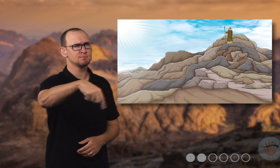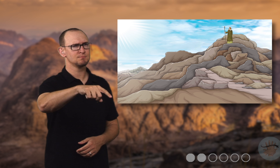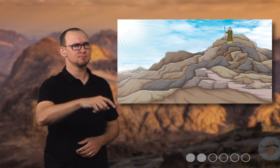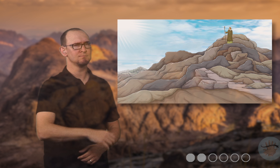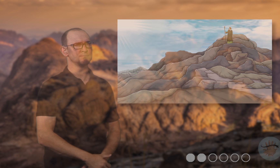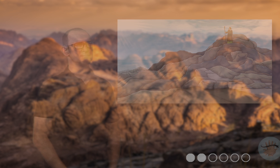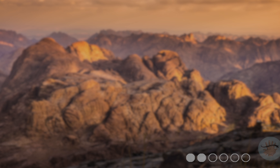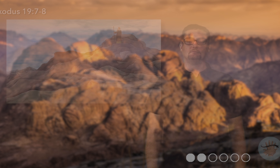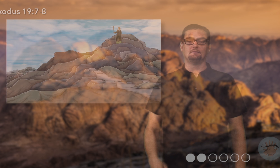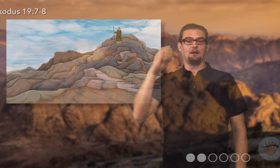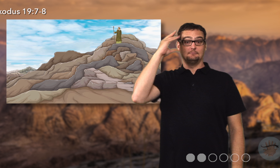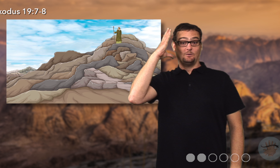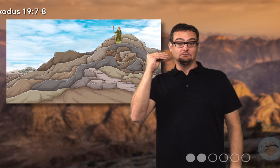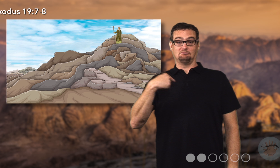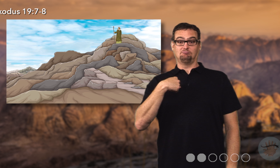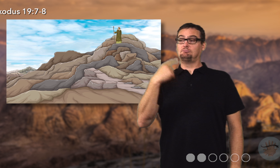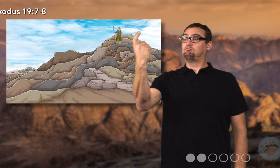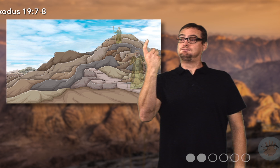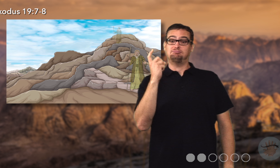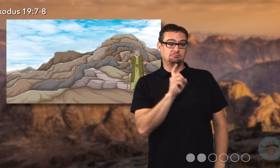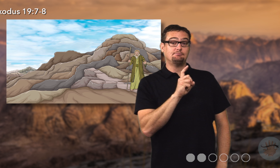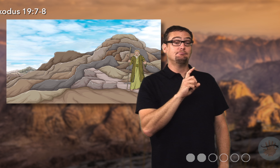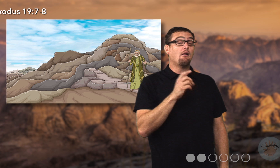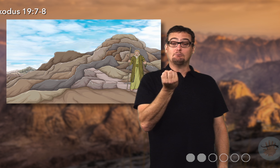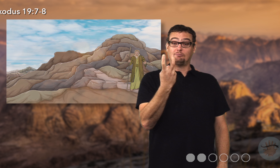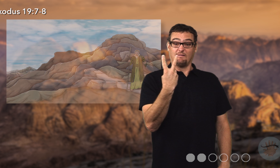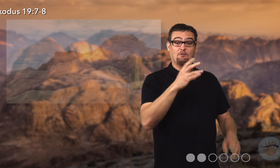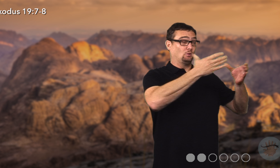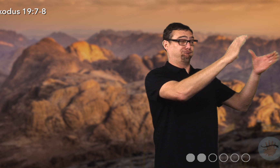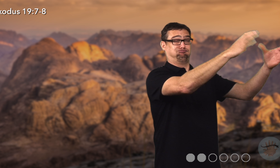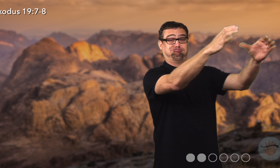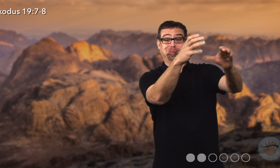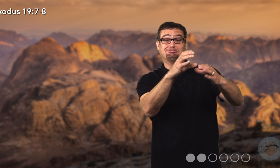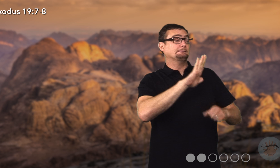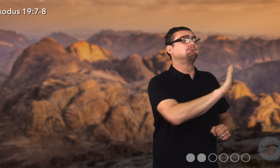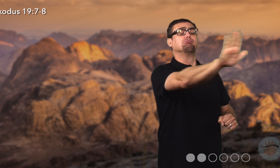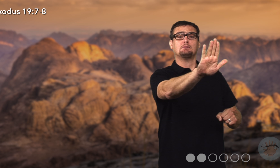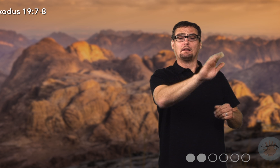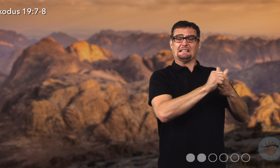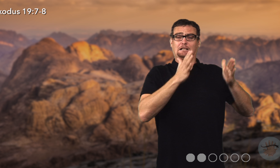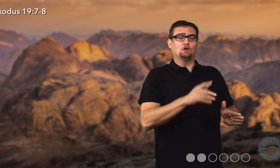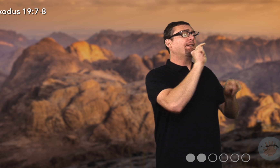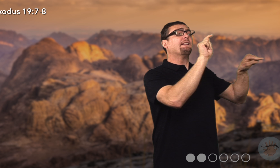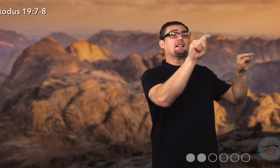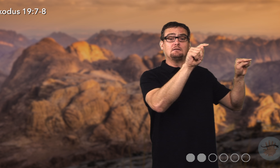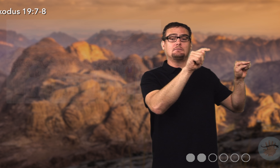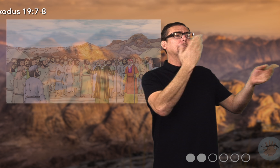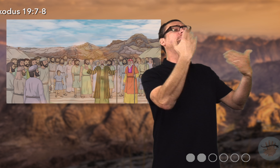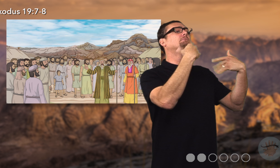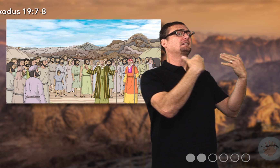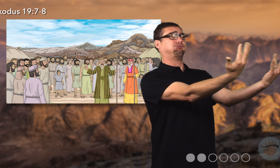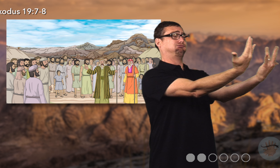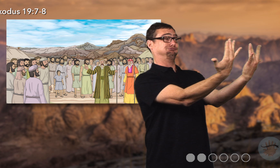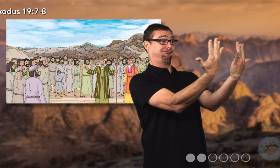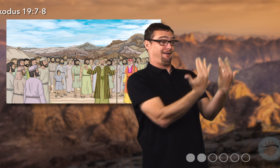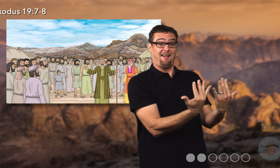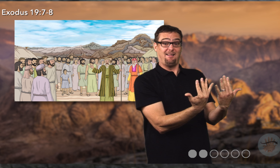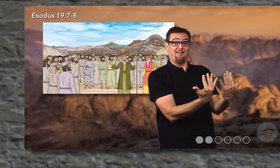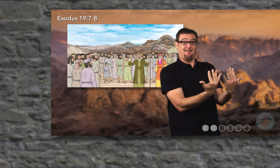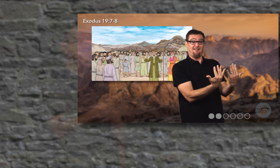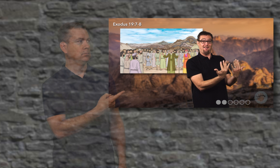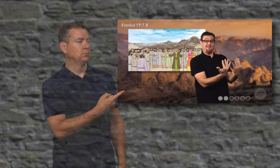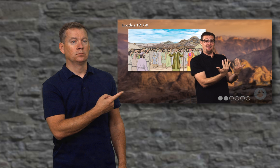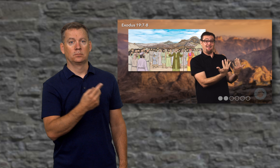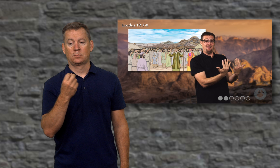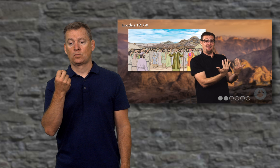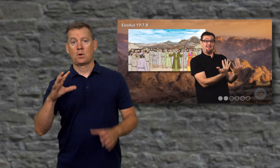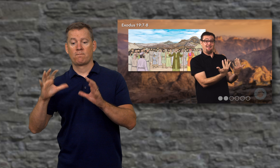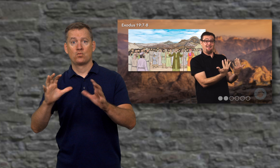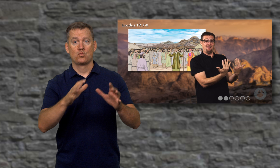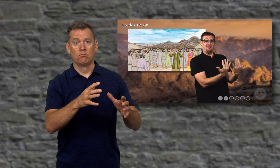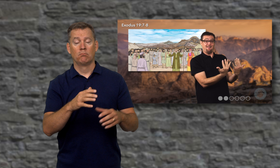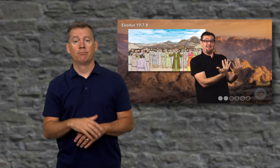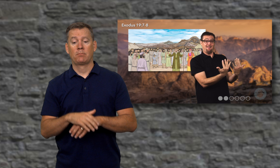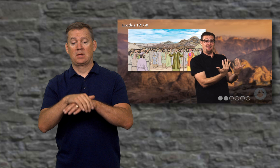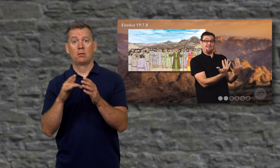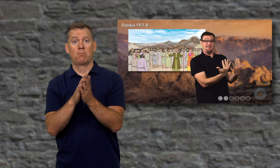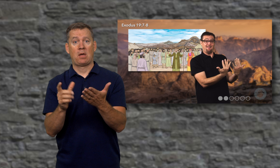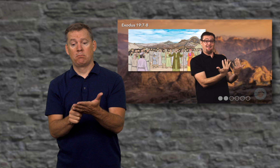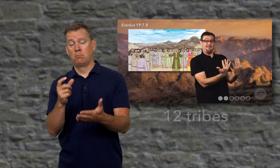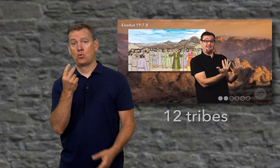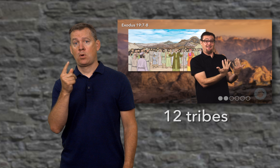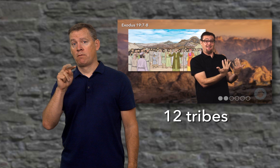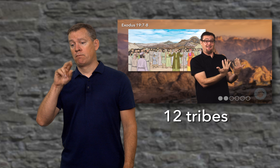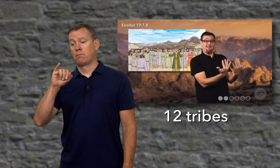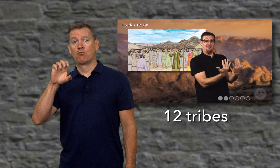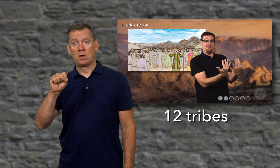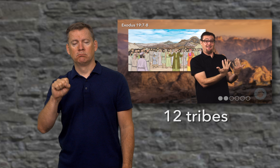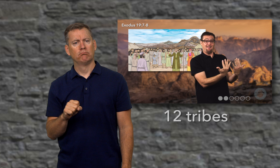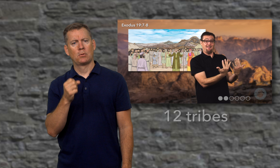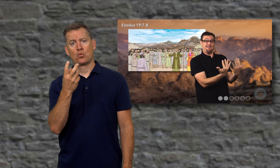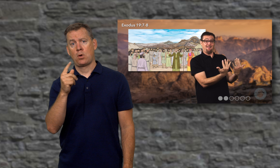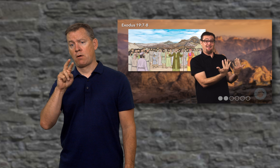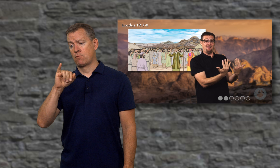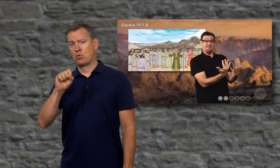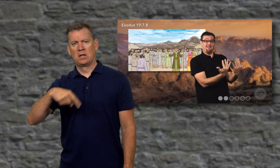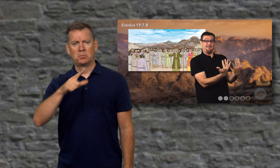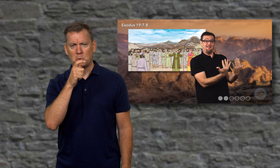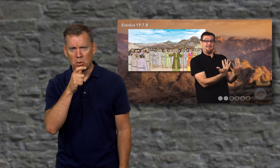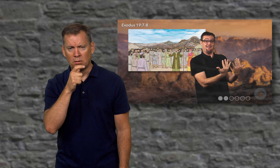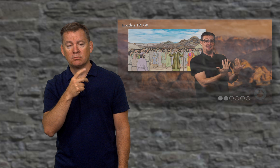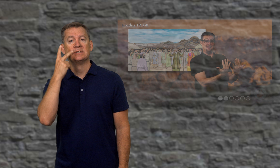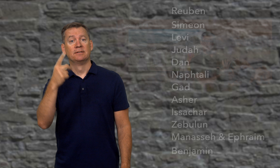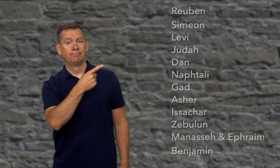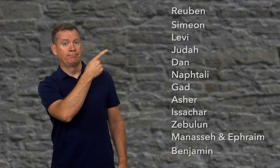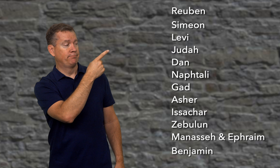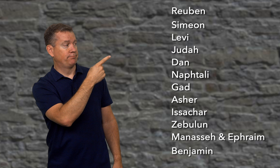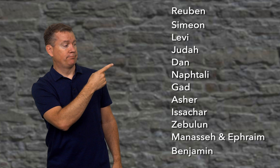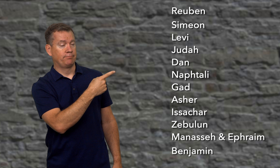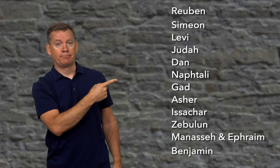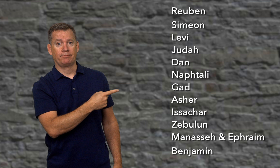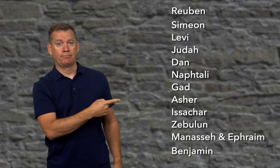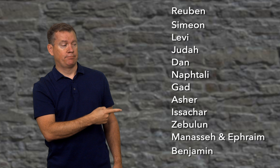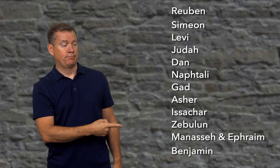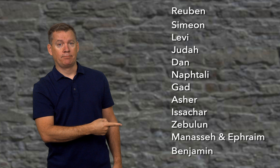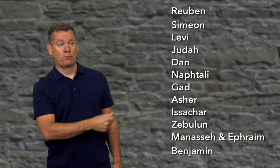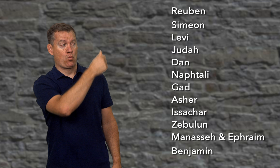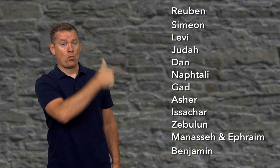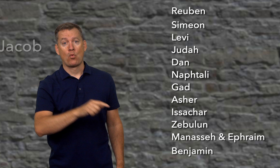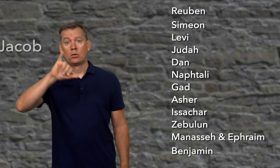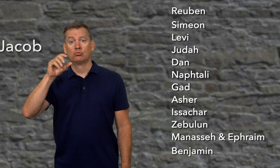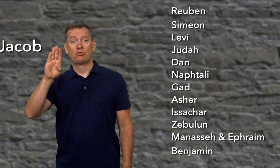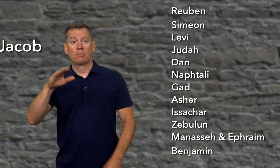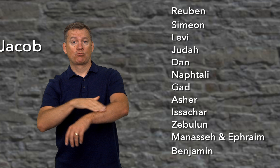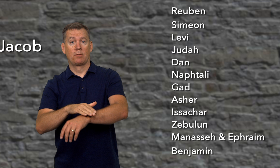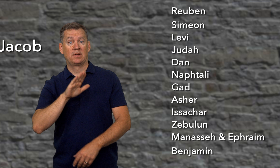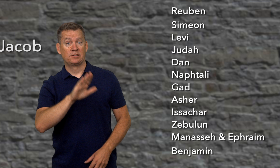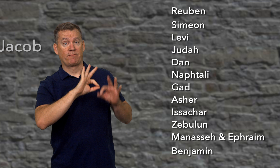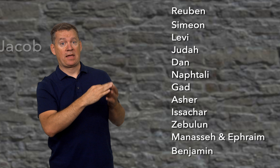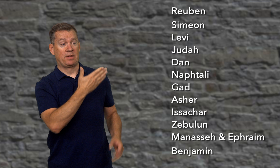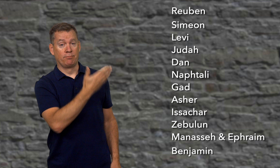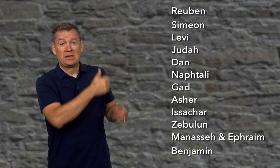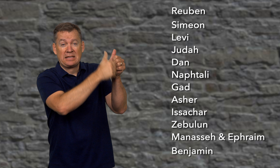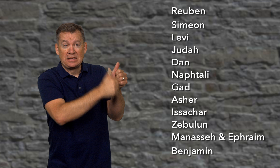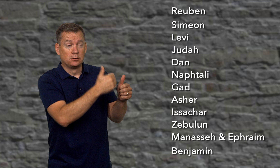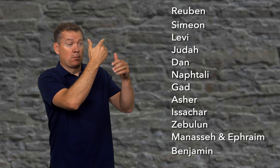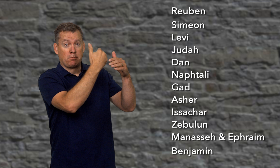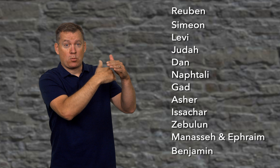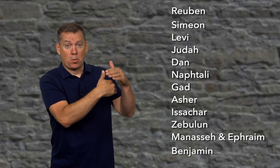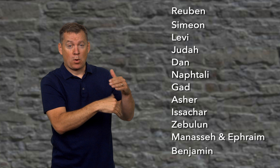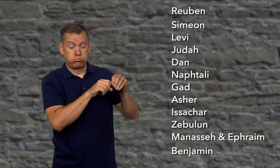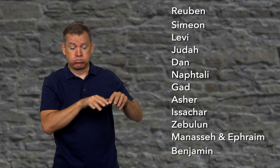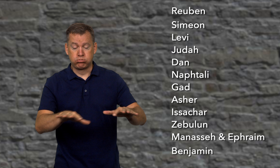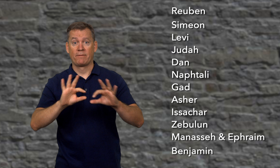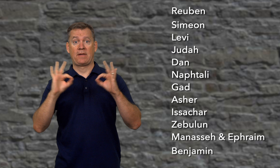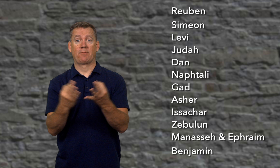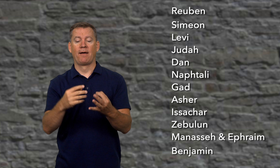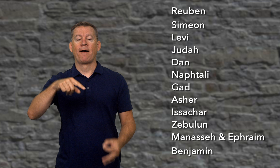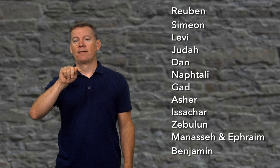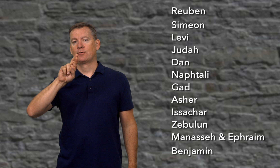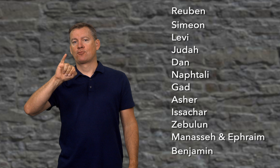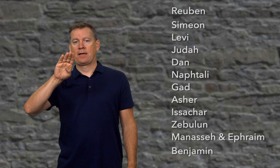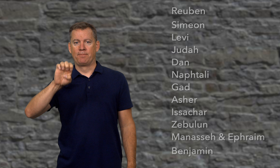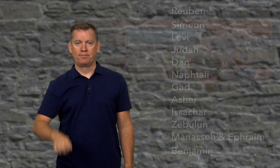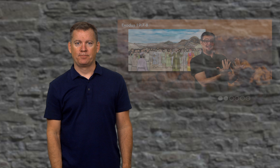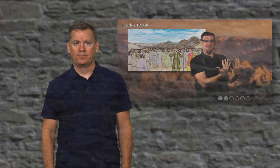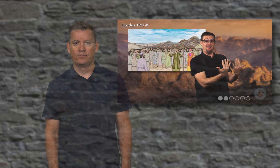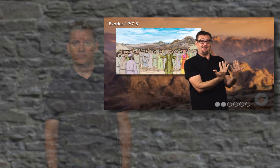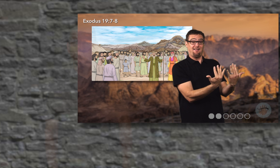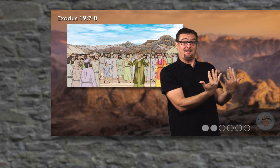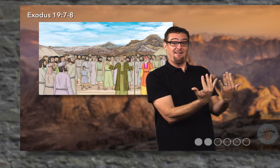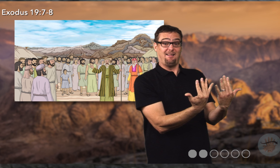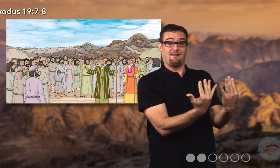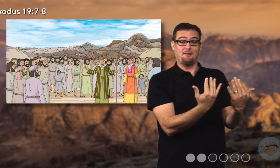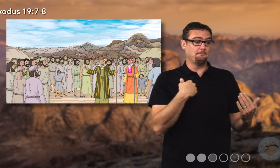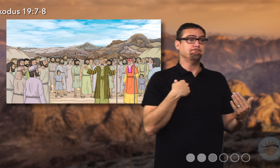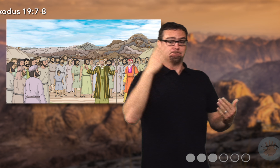So Moses went back and summoned the elders of the people and set before them all these words that the LORD had commanded him.